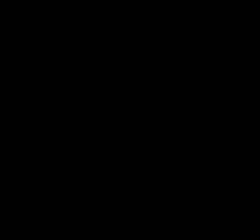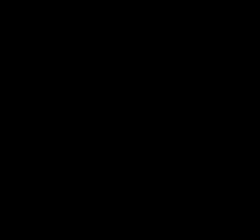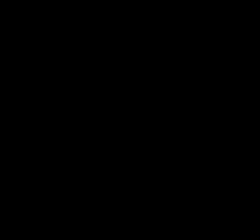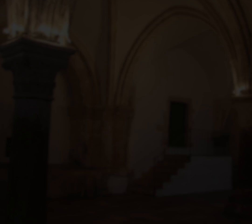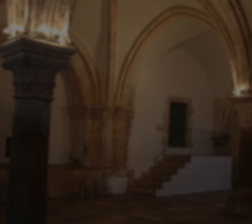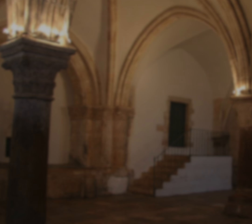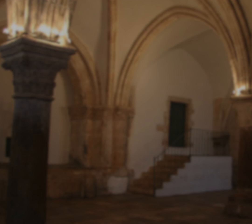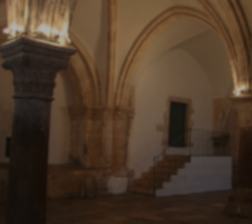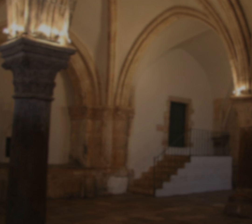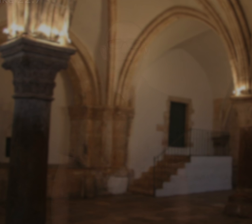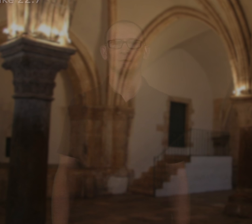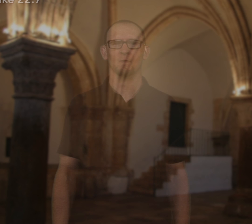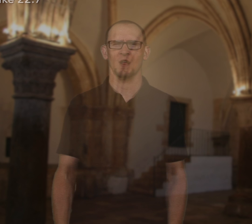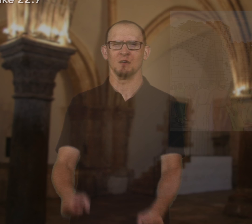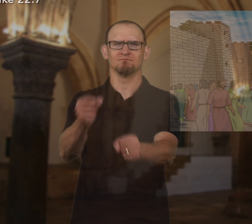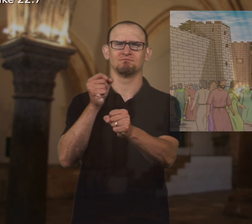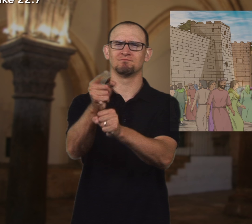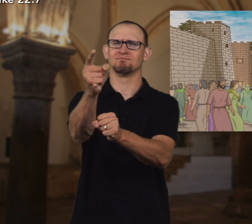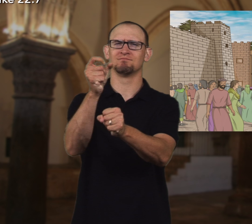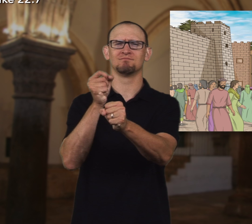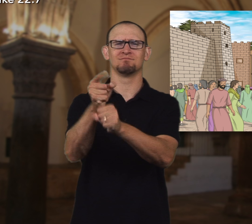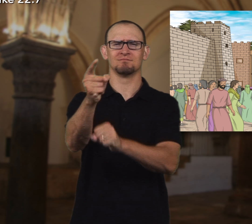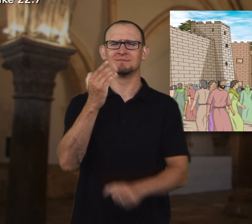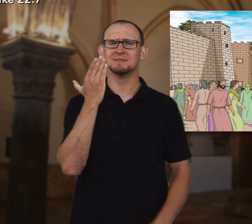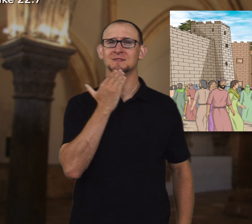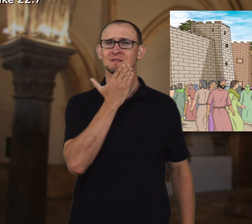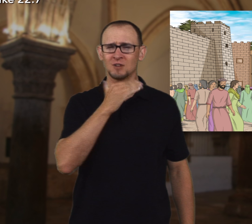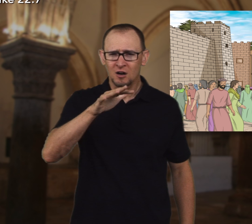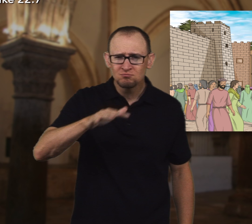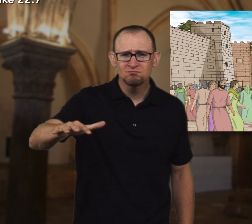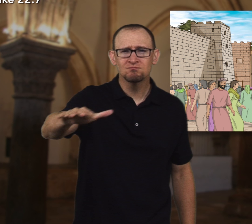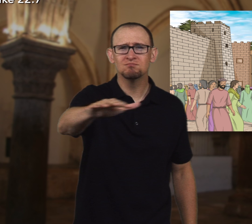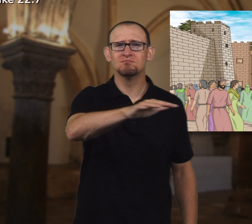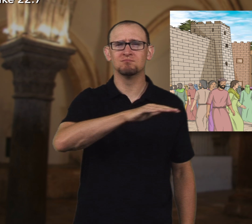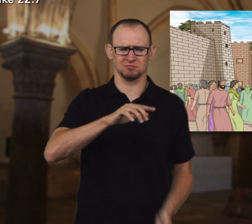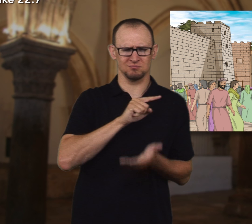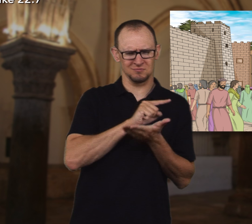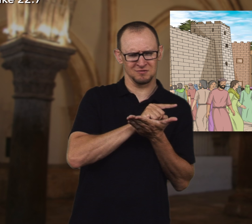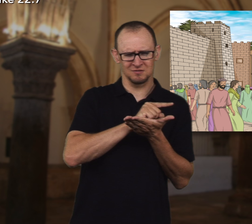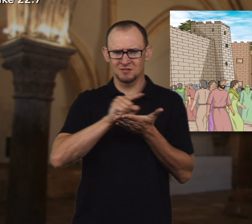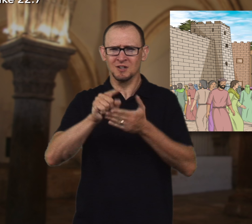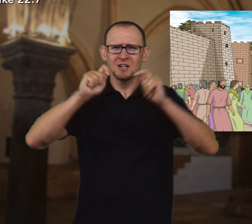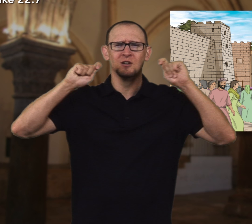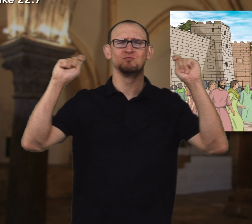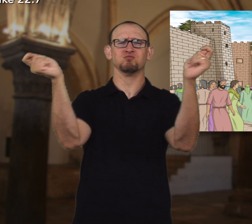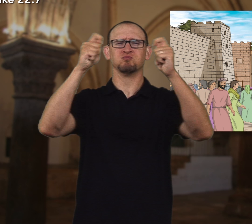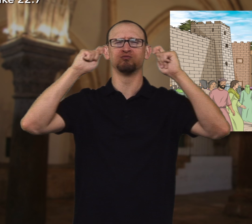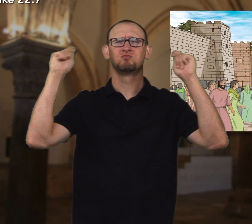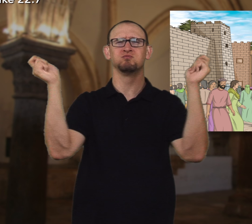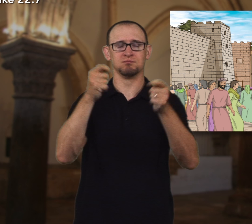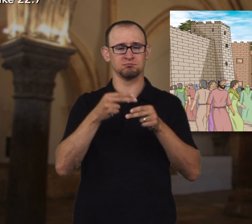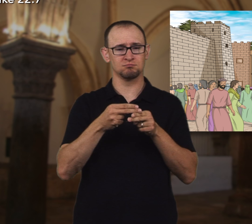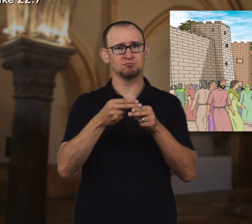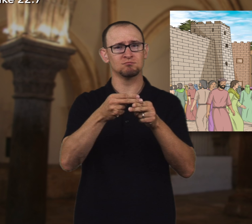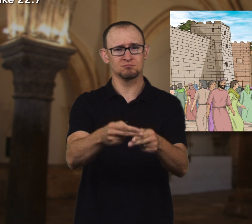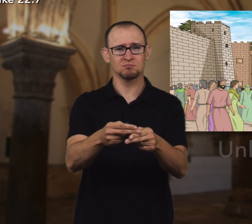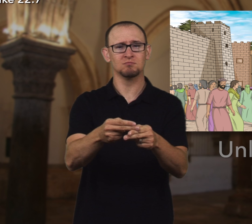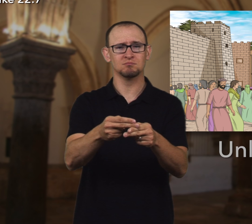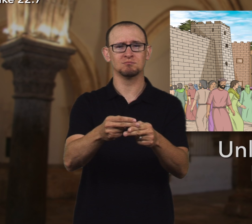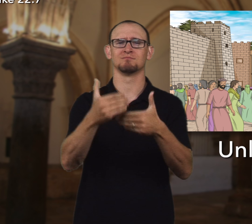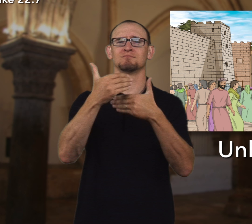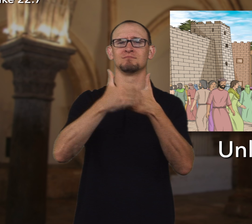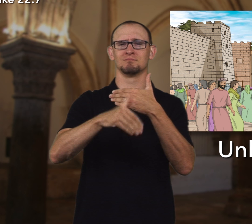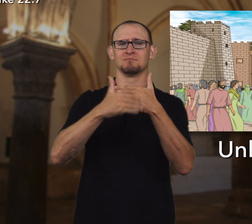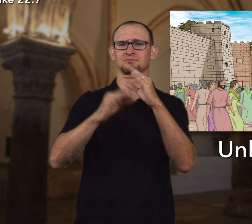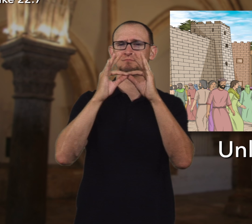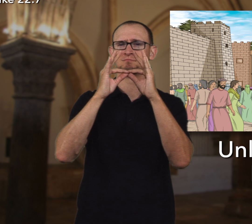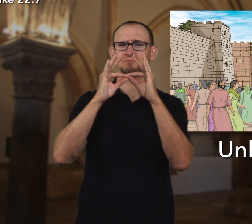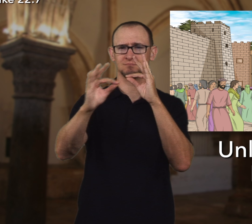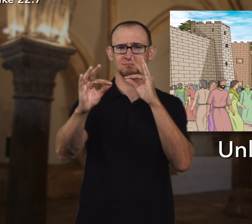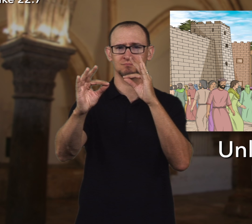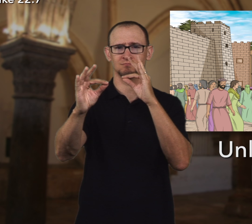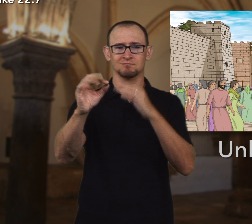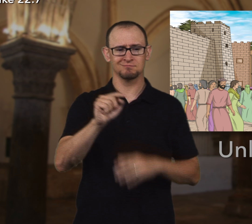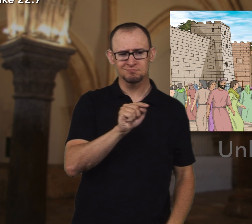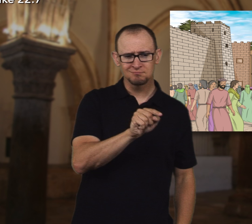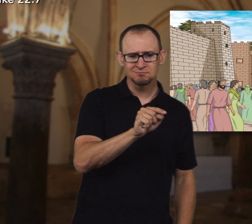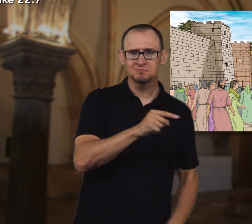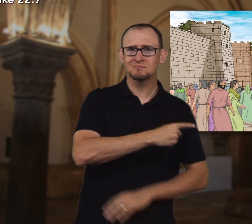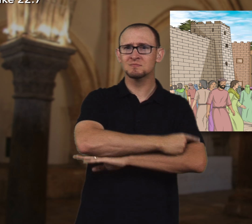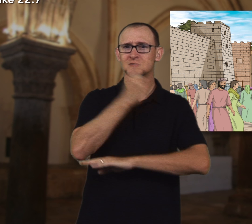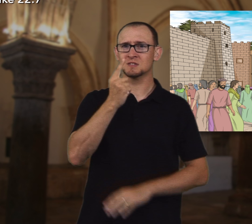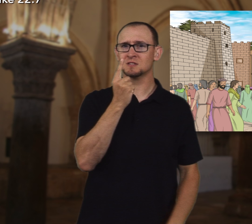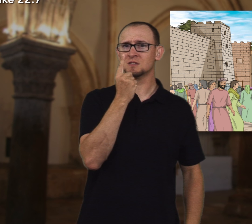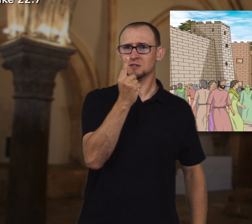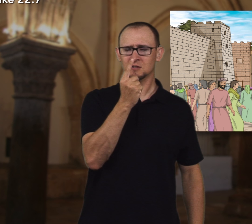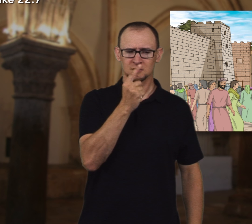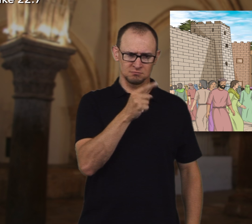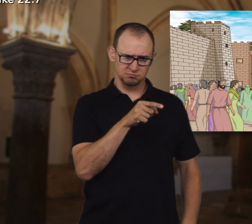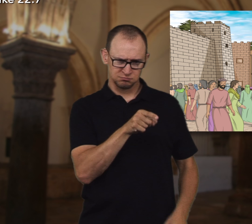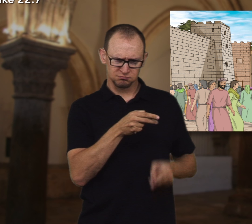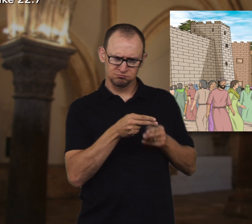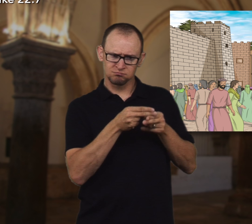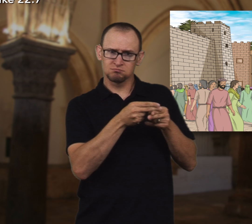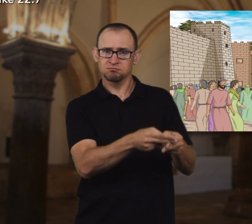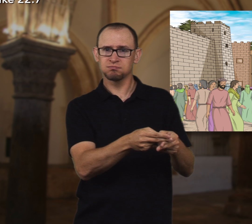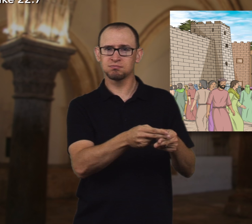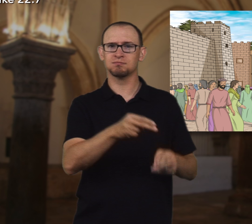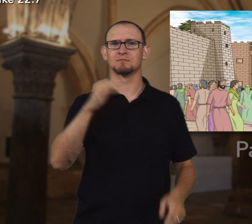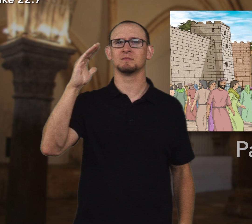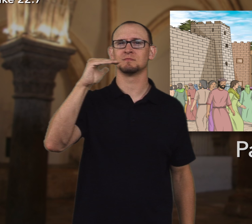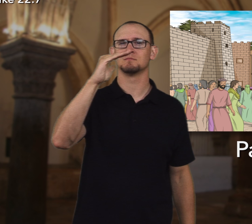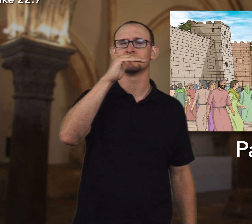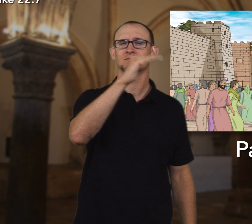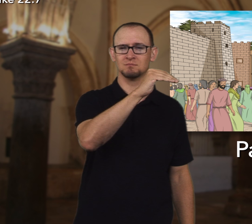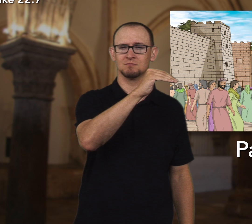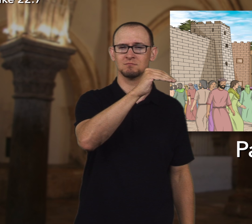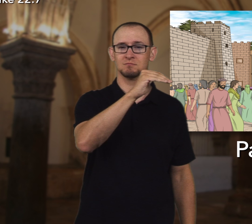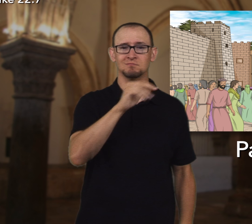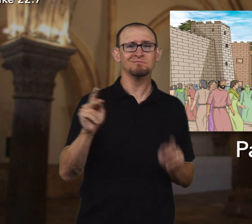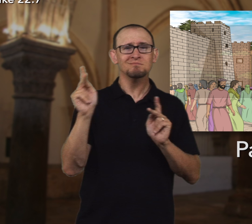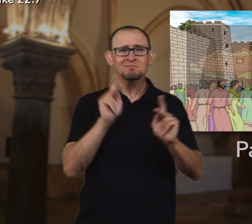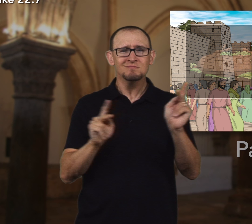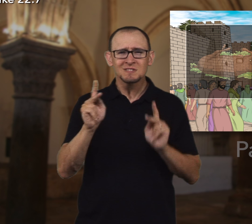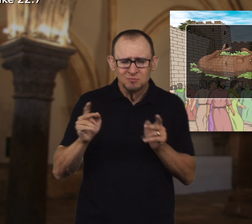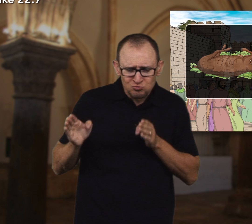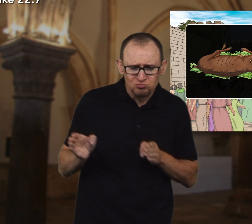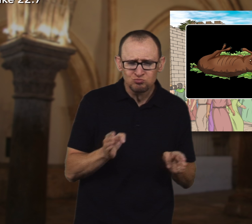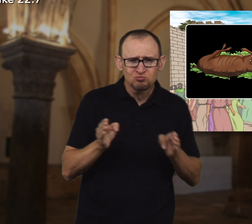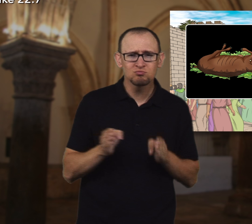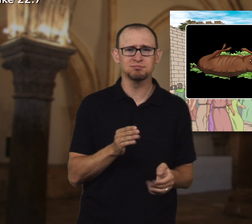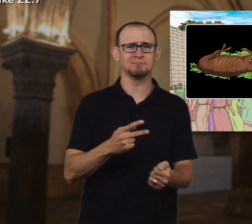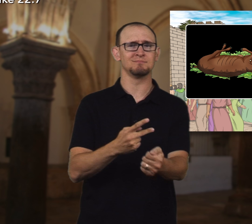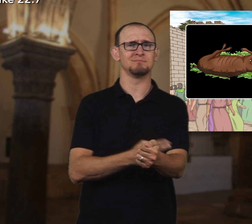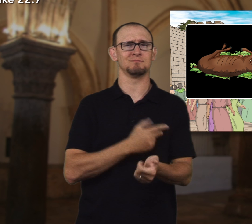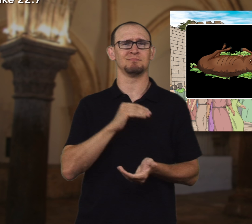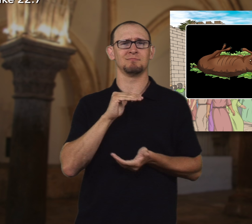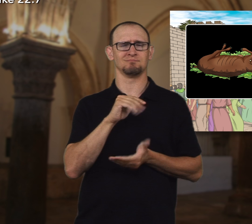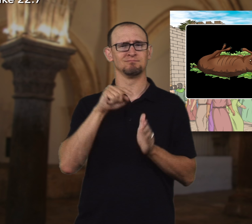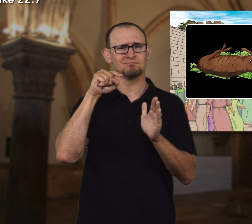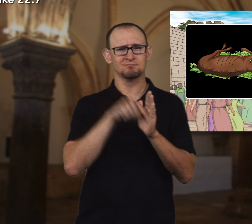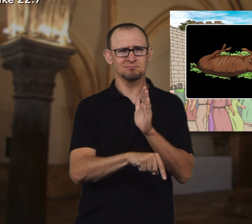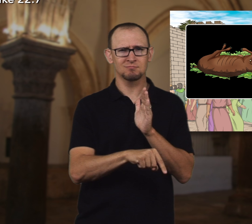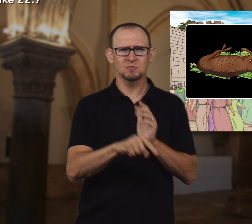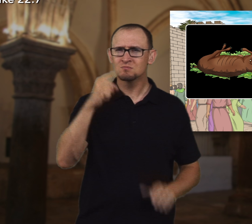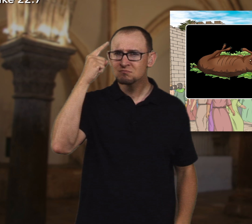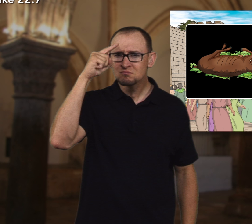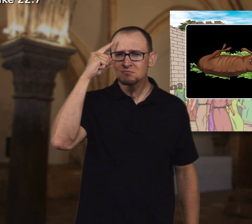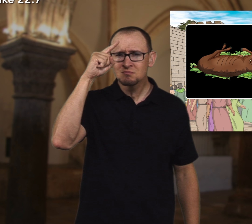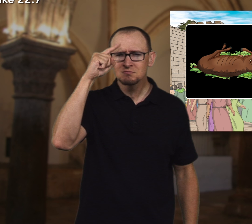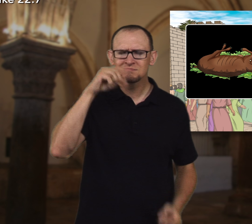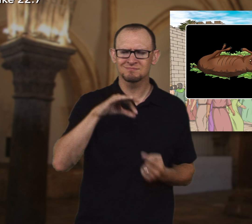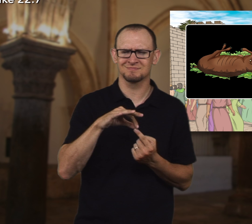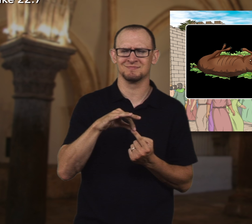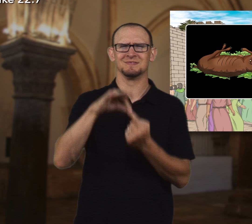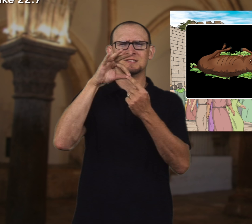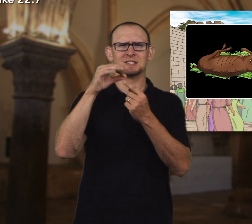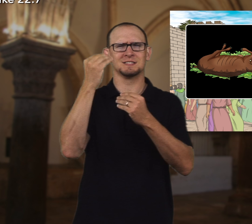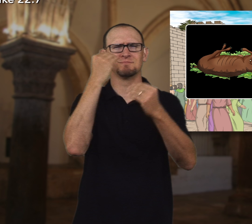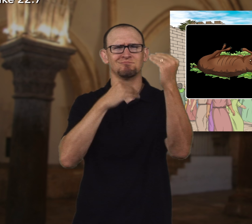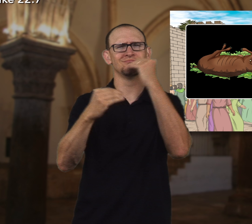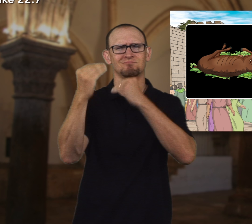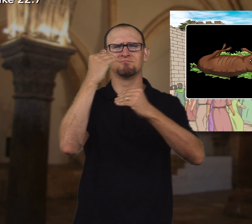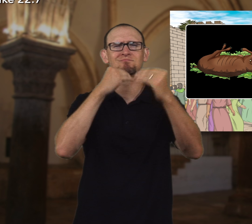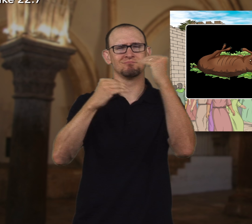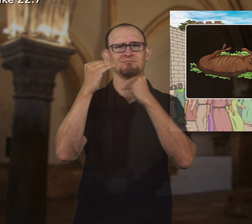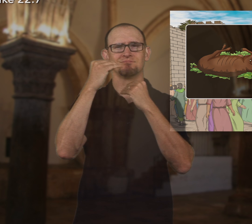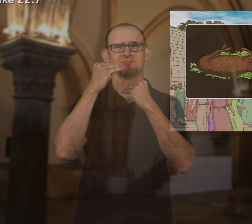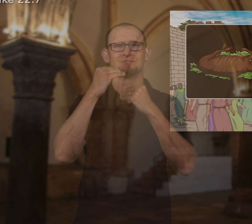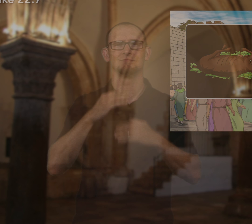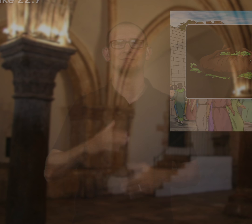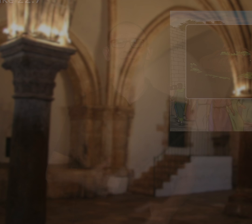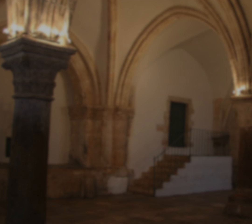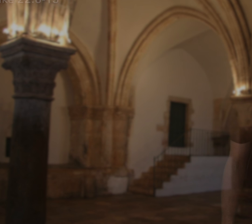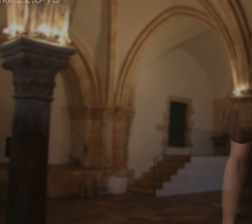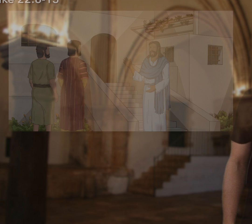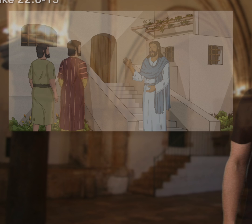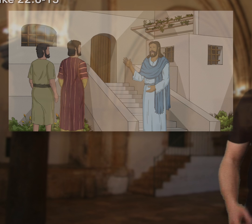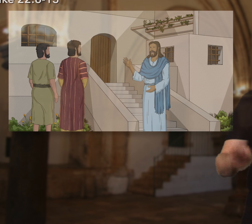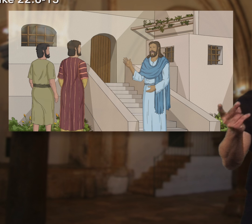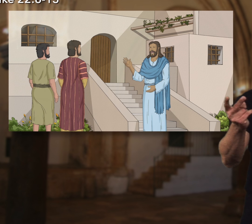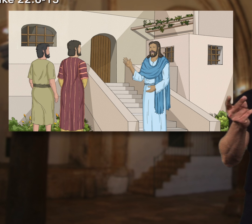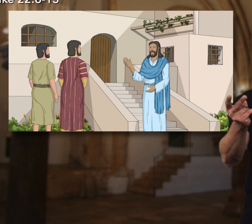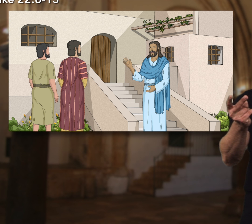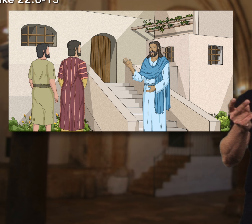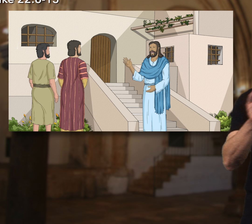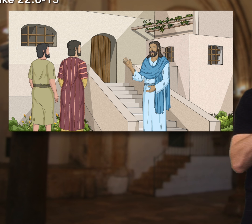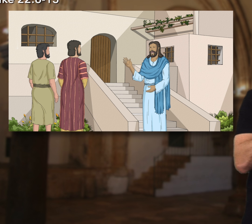Then came the day of Unleavened Bread on which the Passover lamb was to be sacrificed.